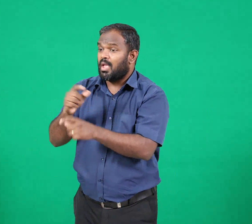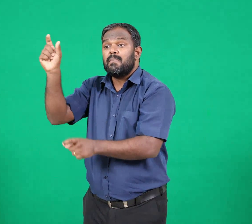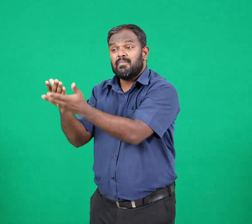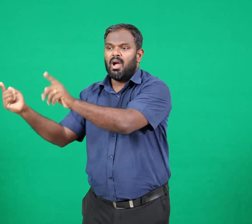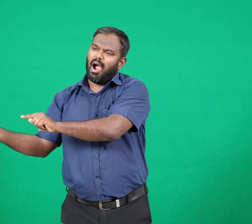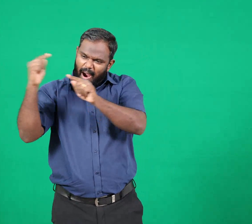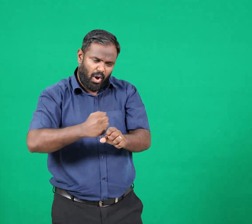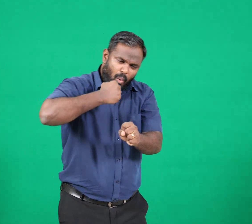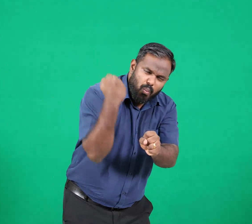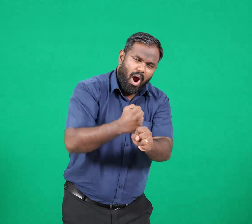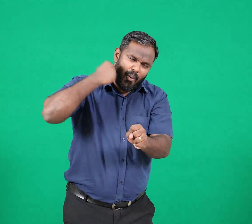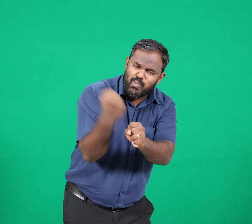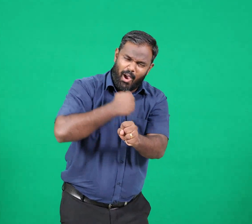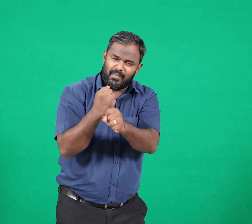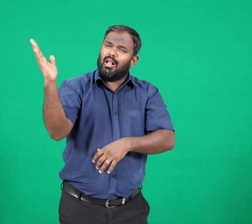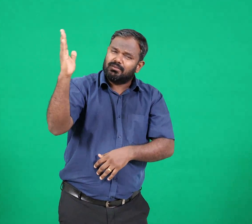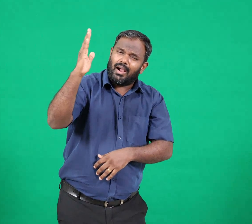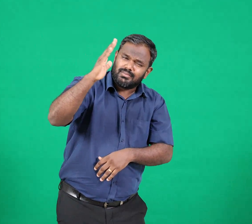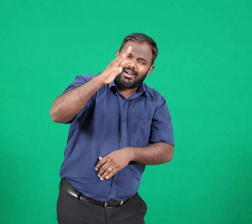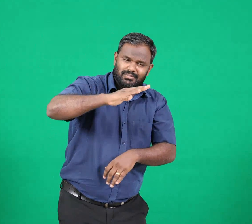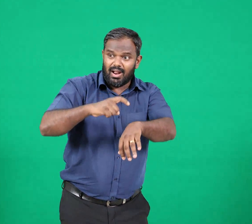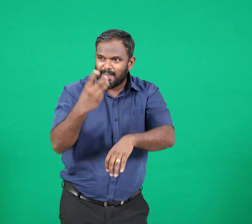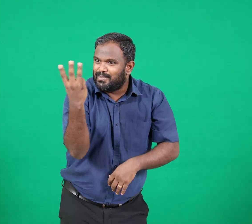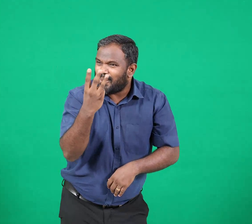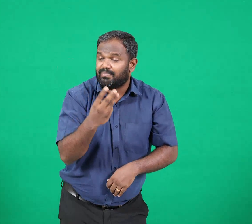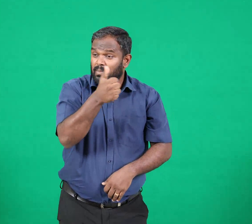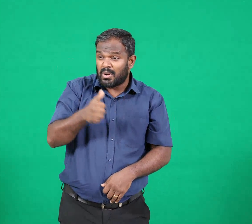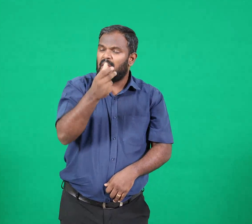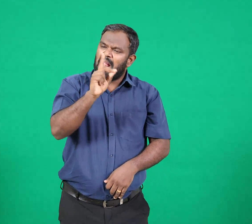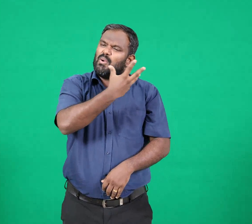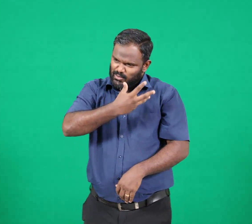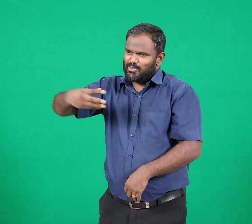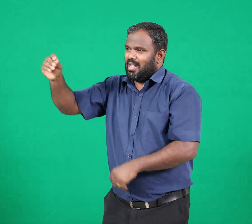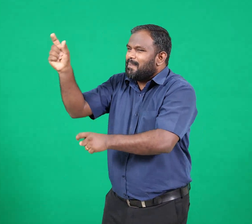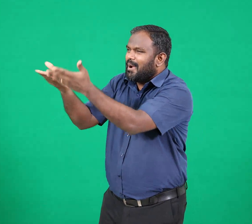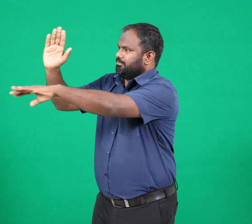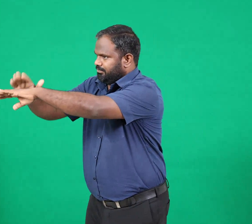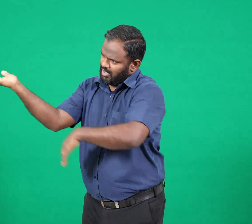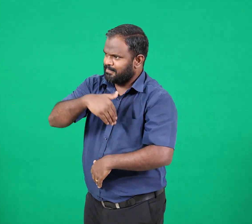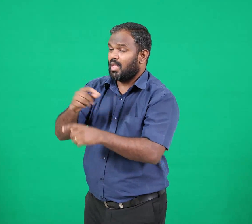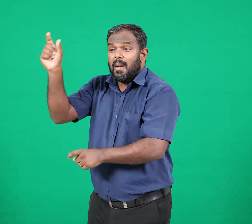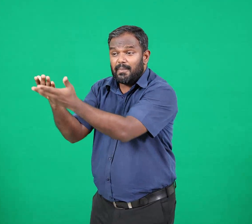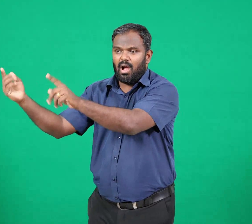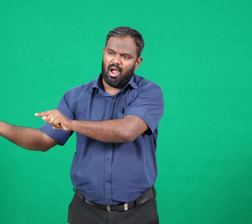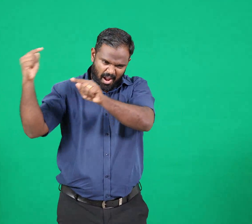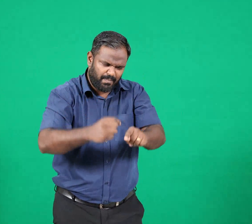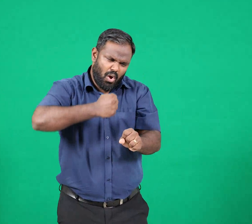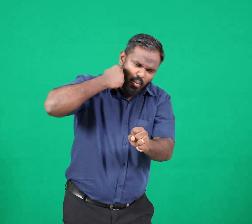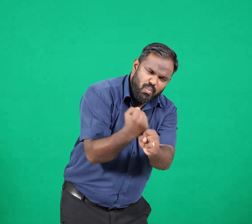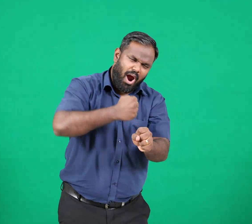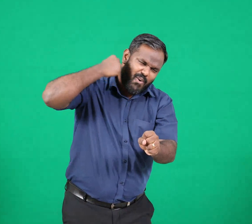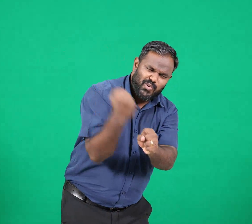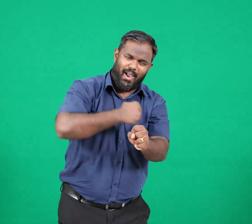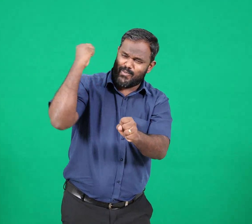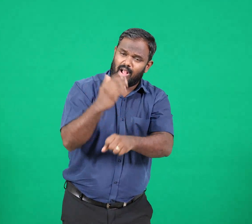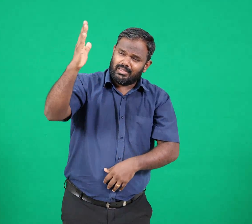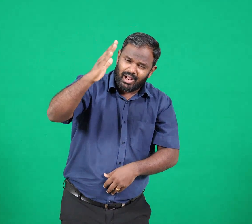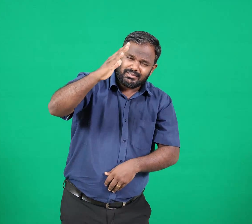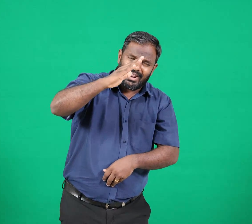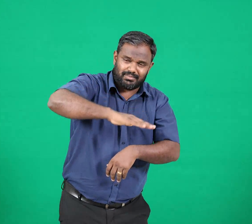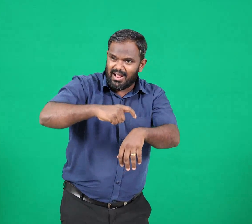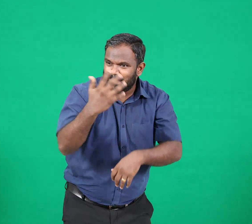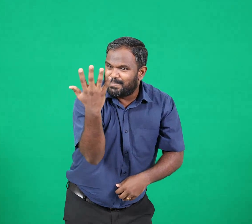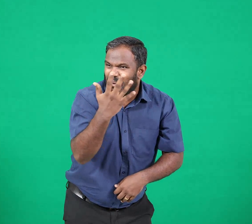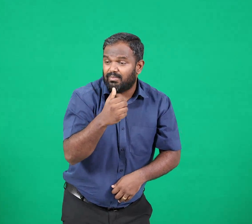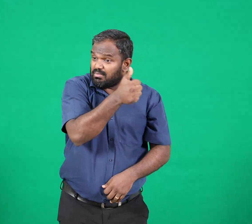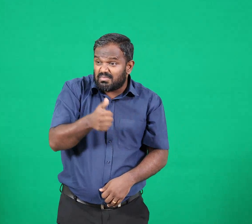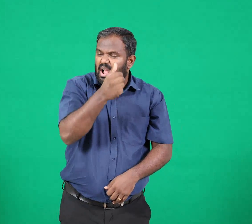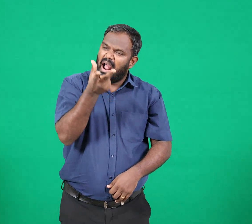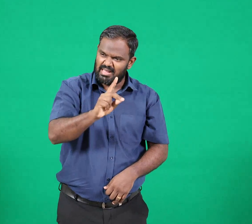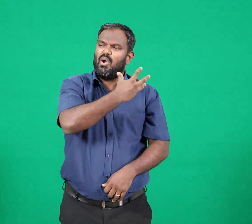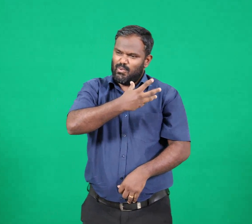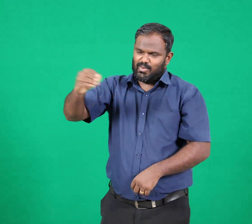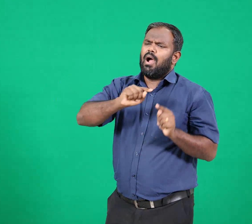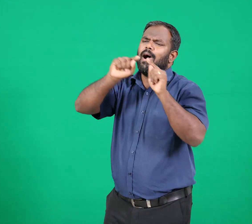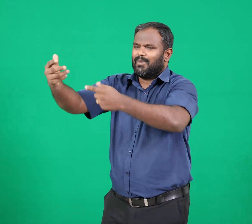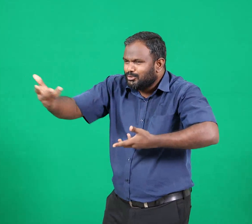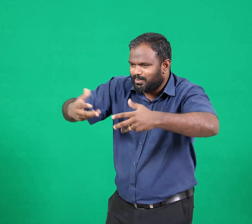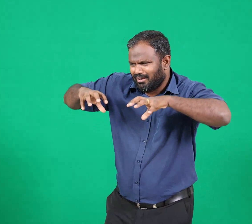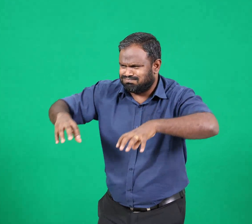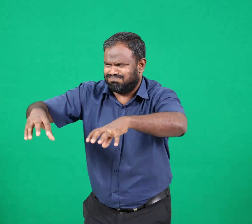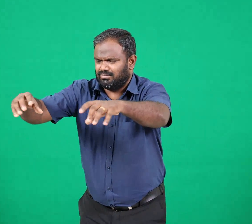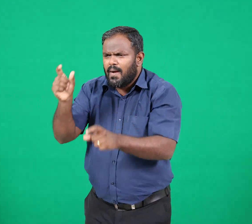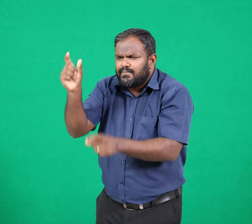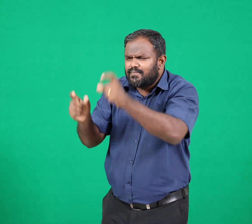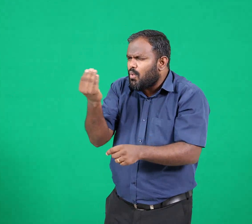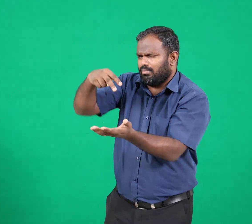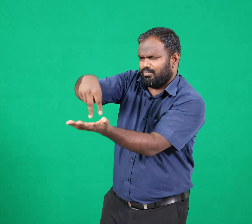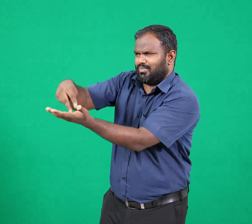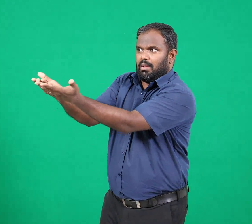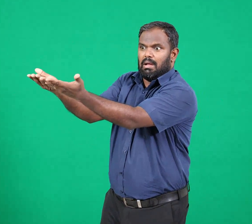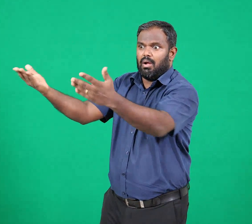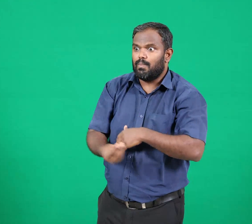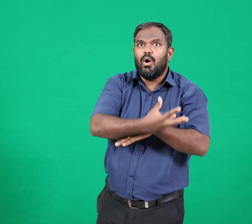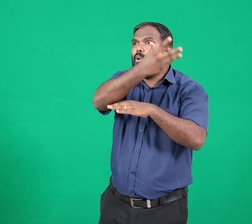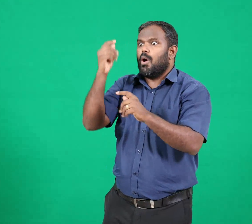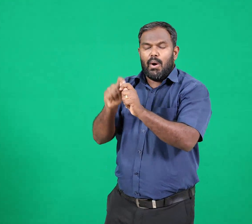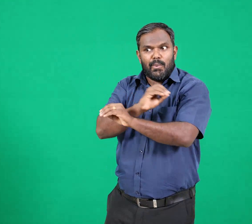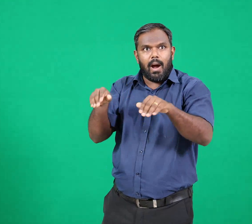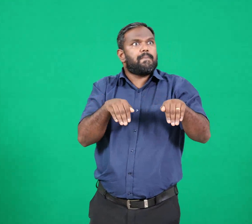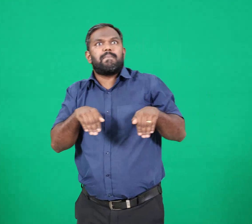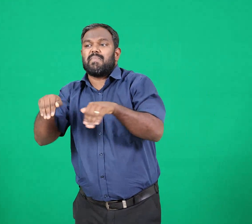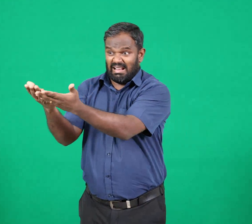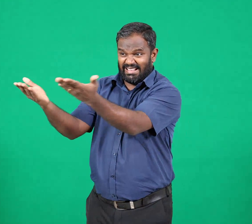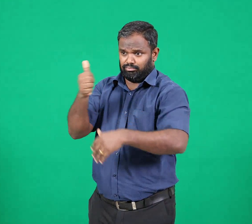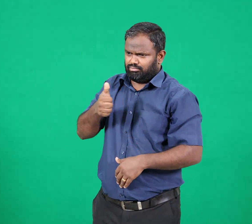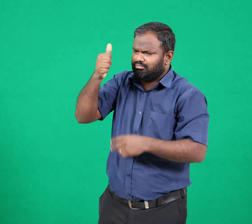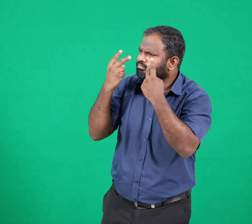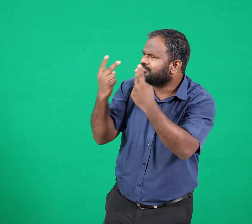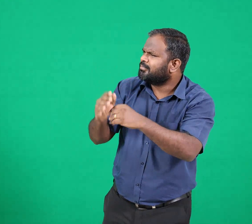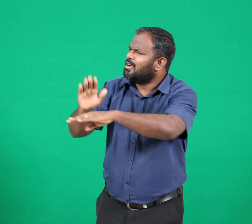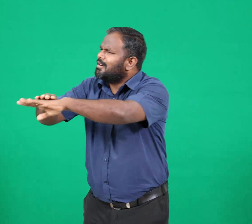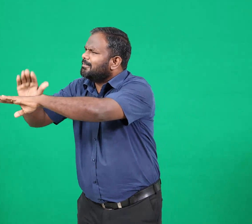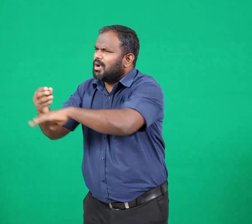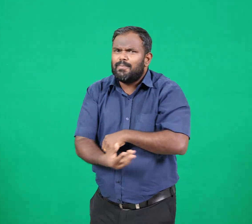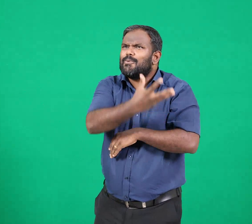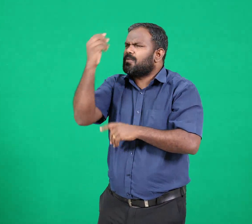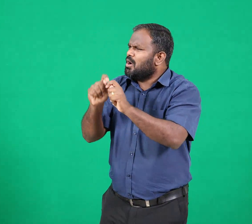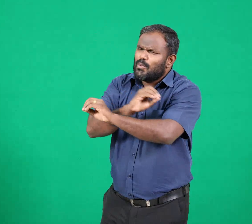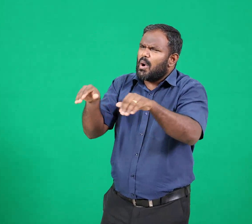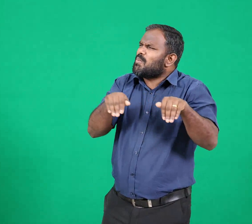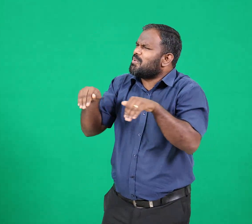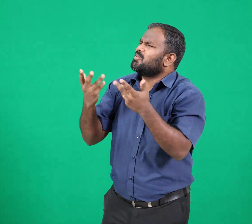' Because no one has hired us,' they answered. So he told them, ' You also go into my vineyard.'